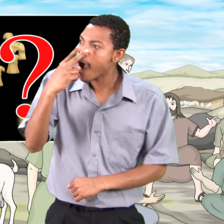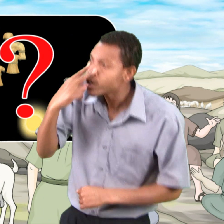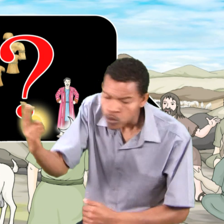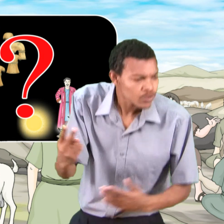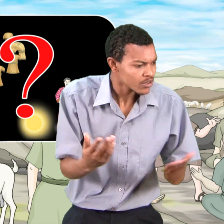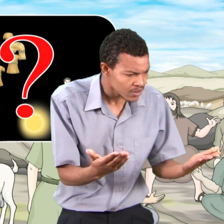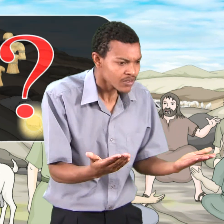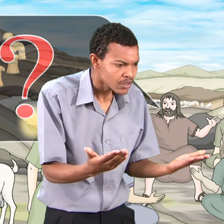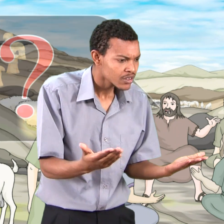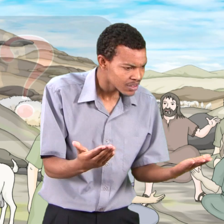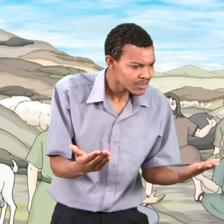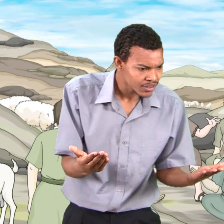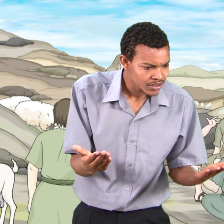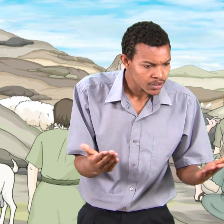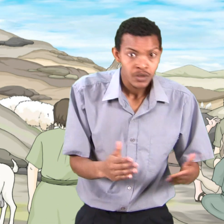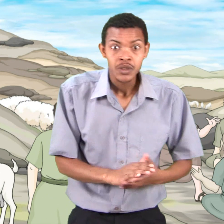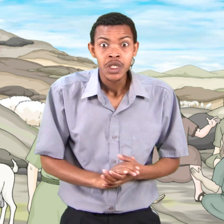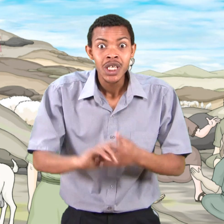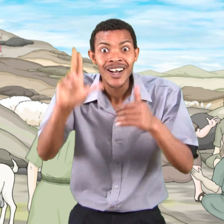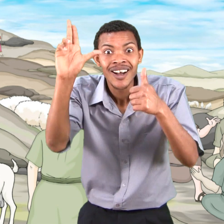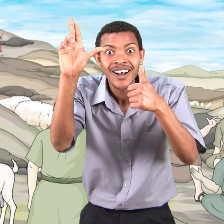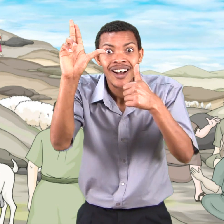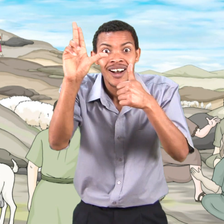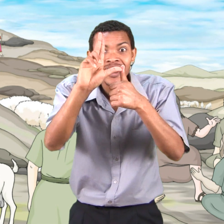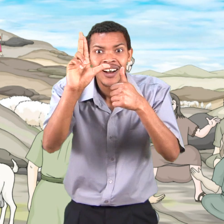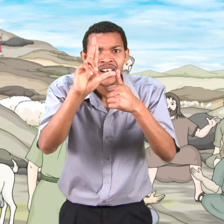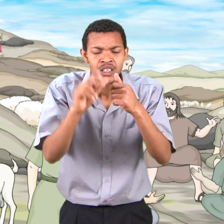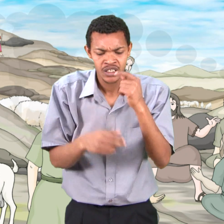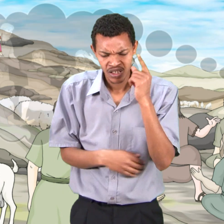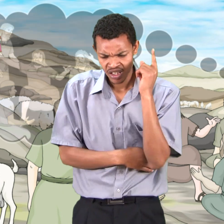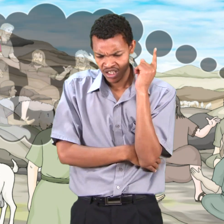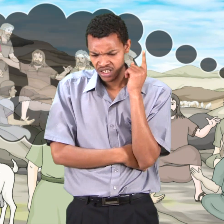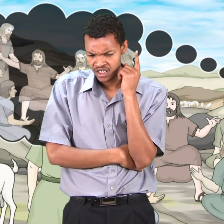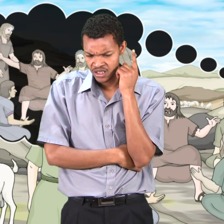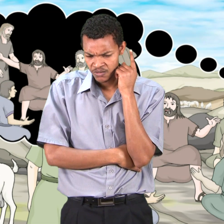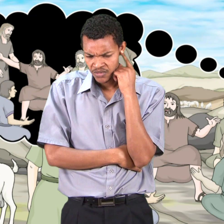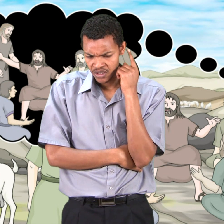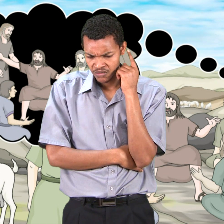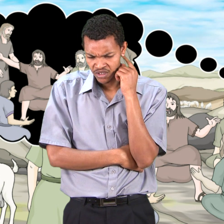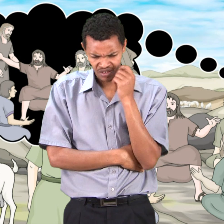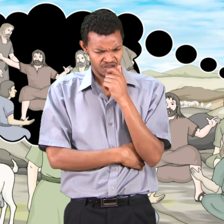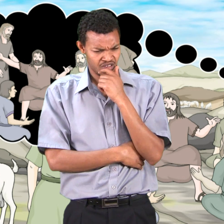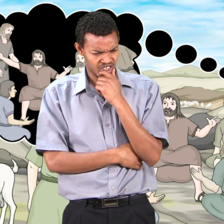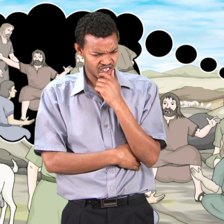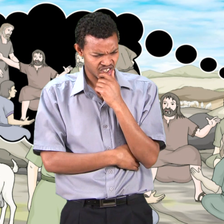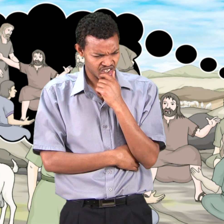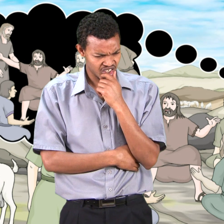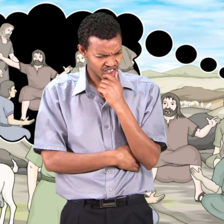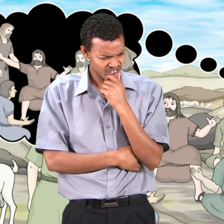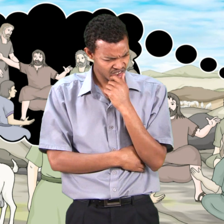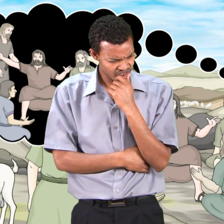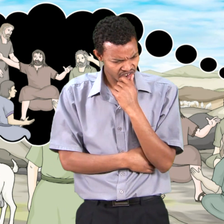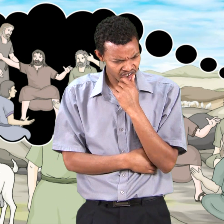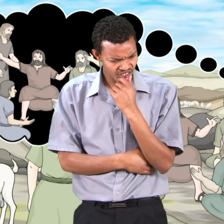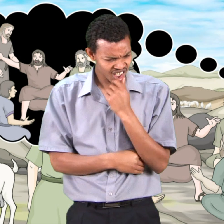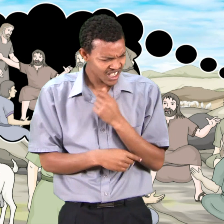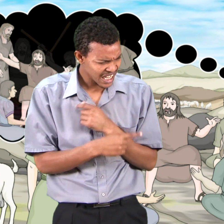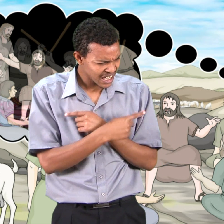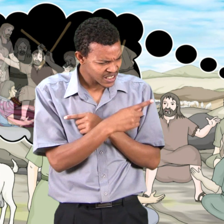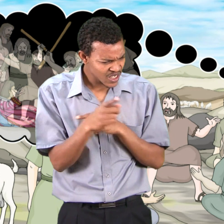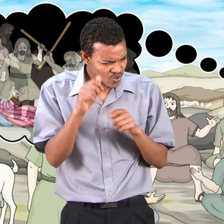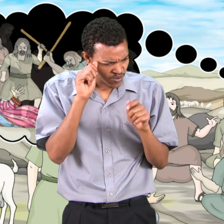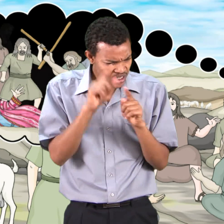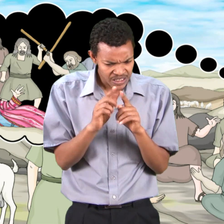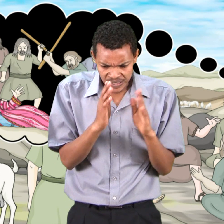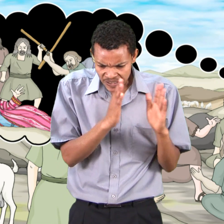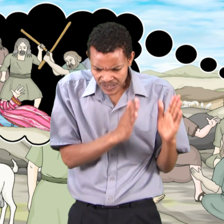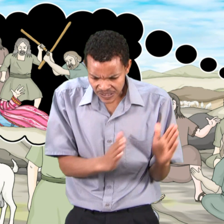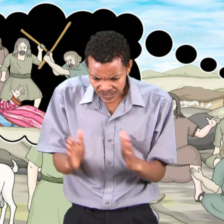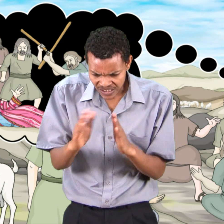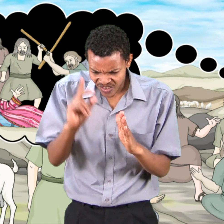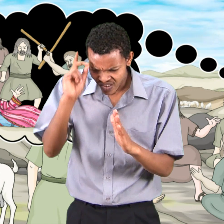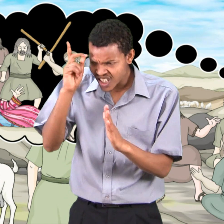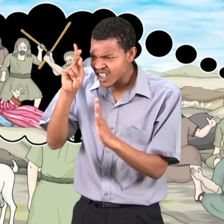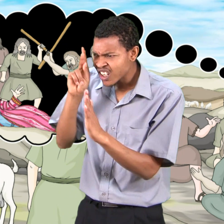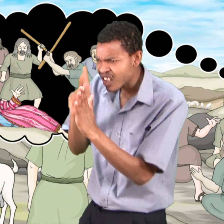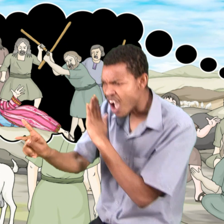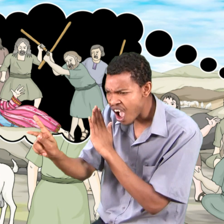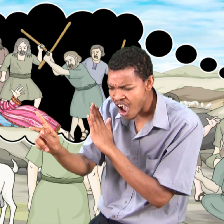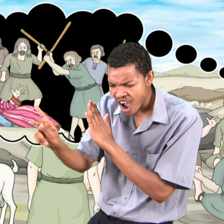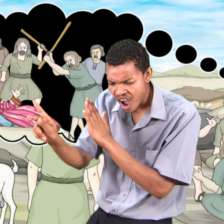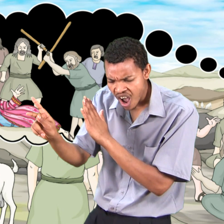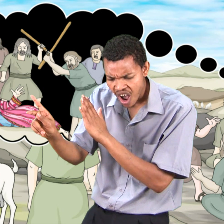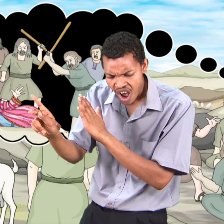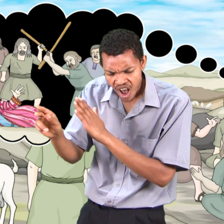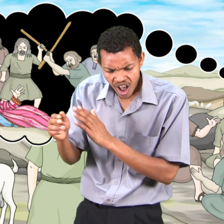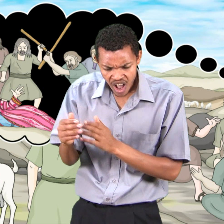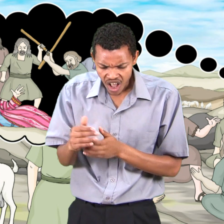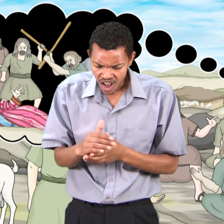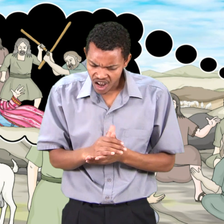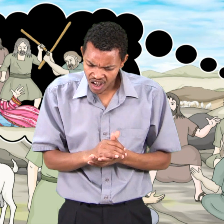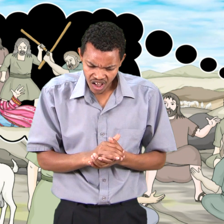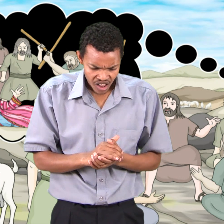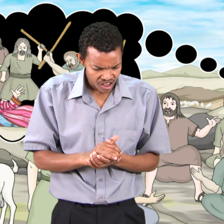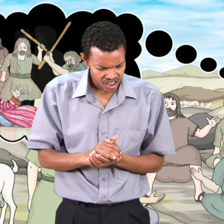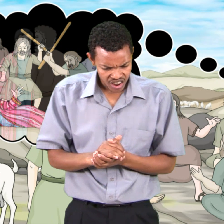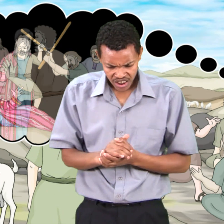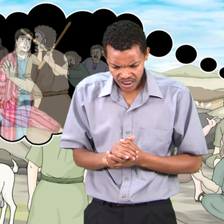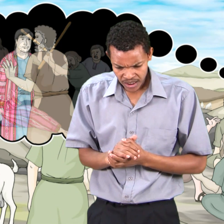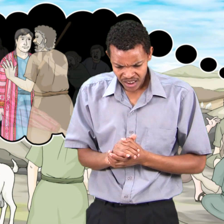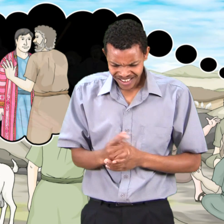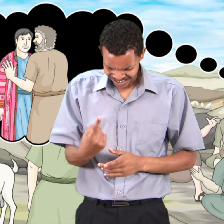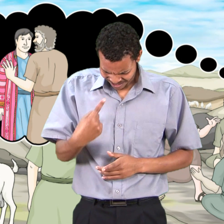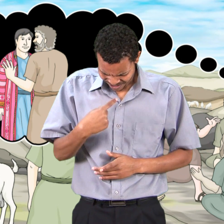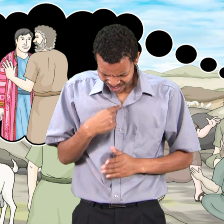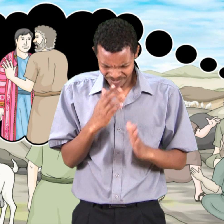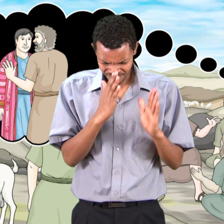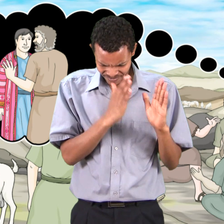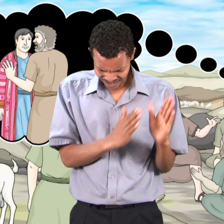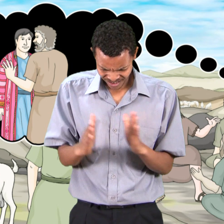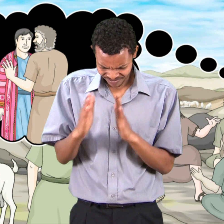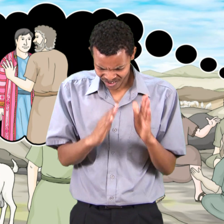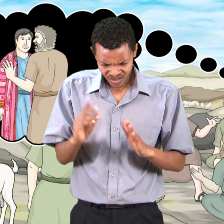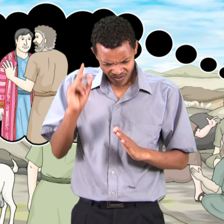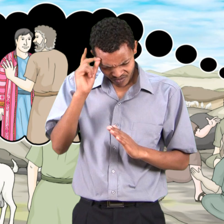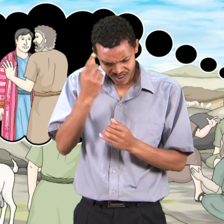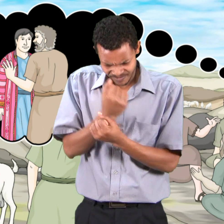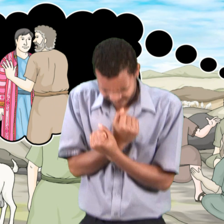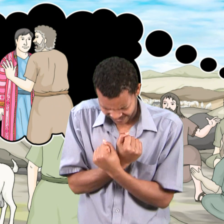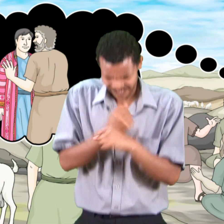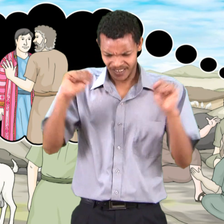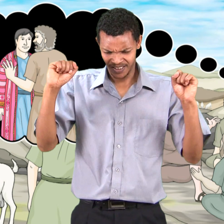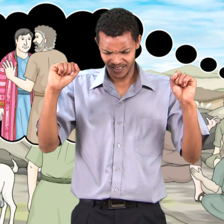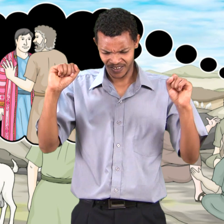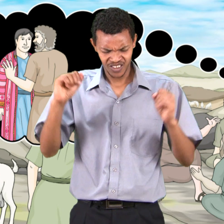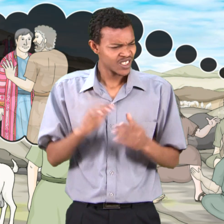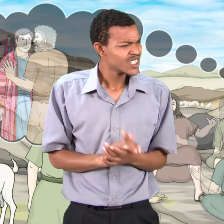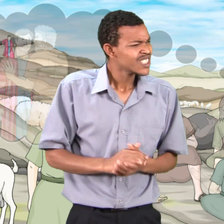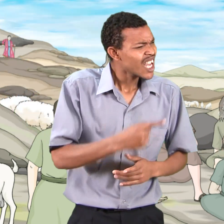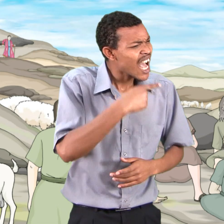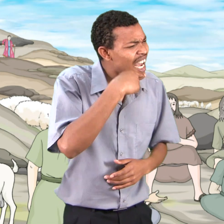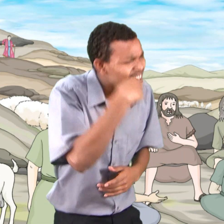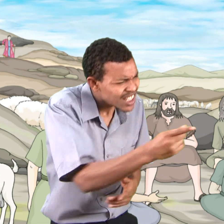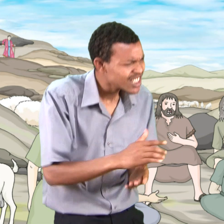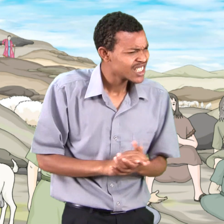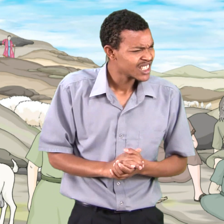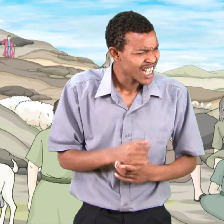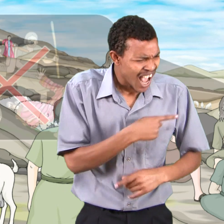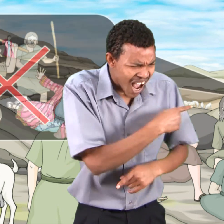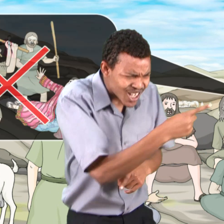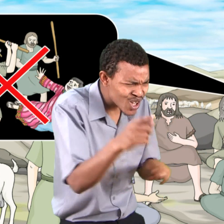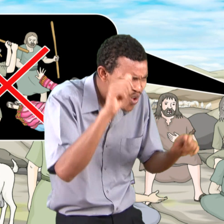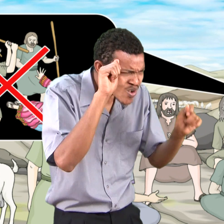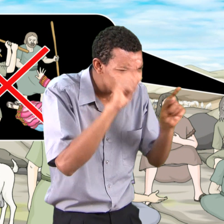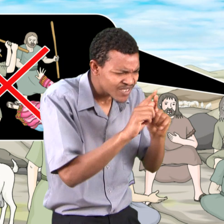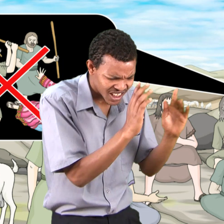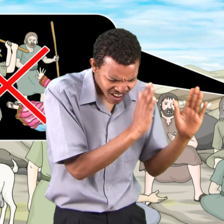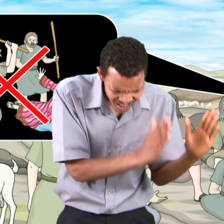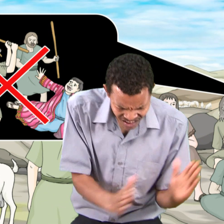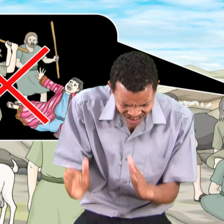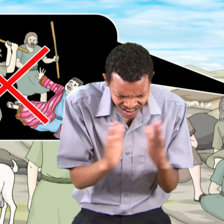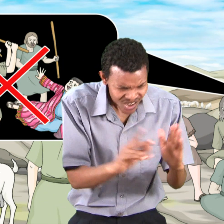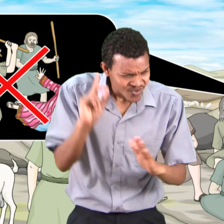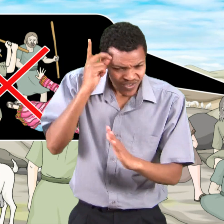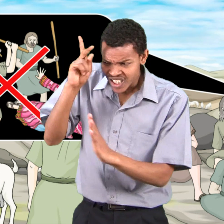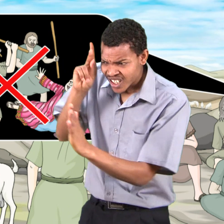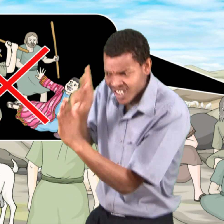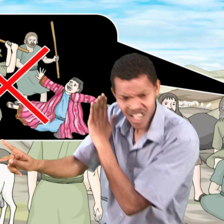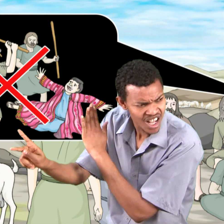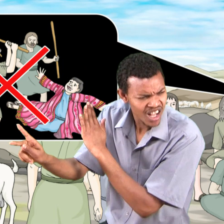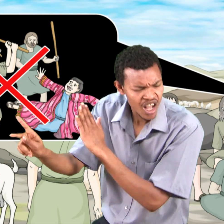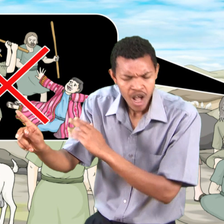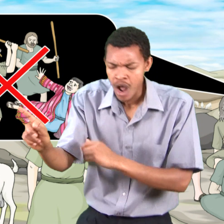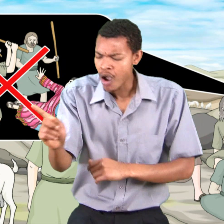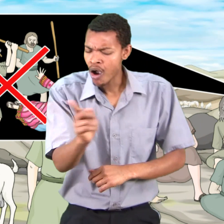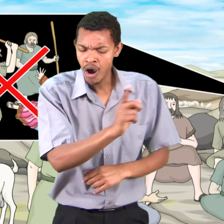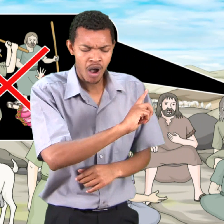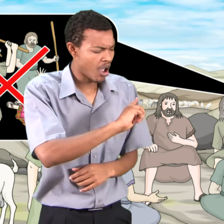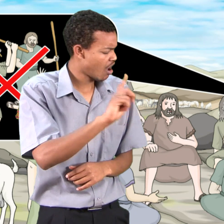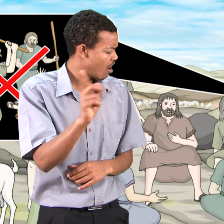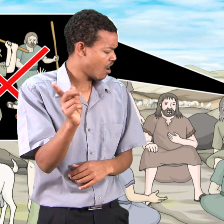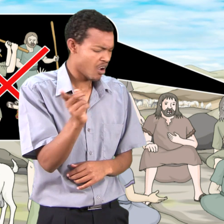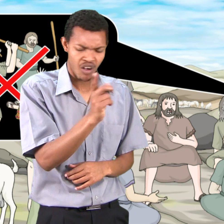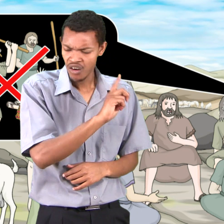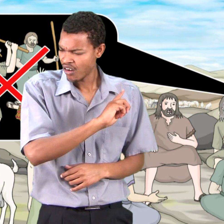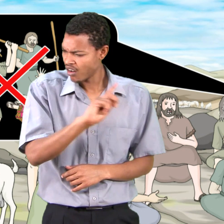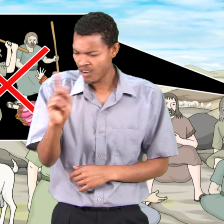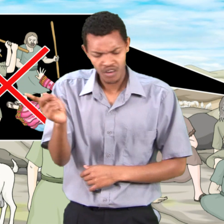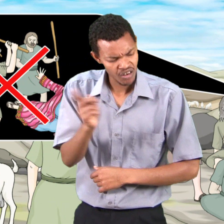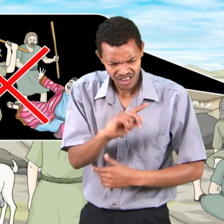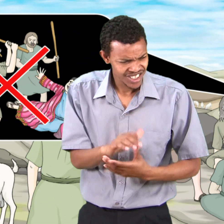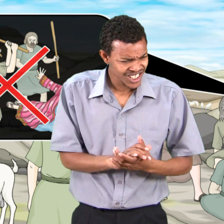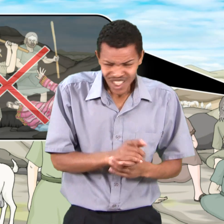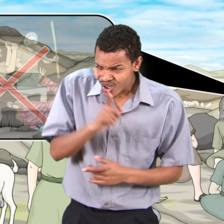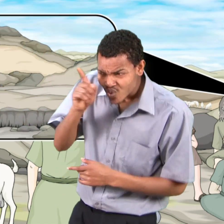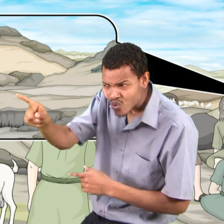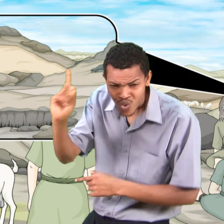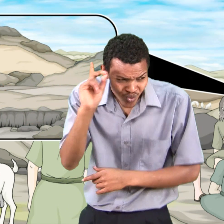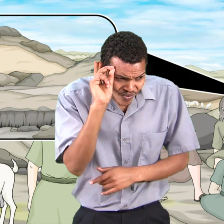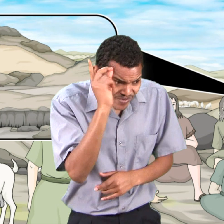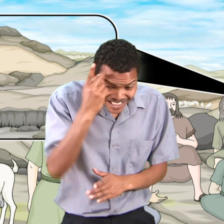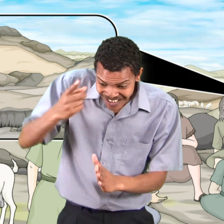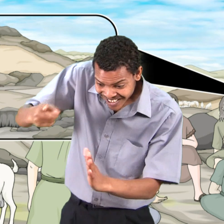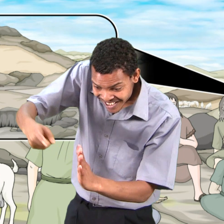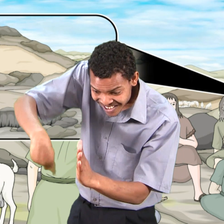When Reuben heard this, he tried to rescue Joseph from their hands. “Let us not take his life,” he said. “Do not shed his blood.